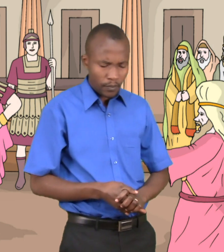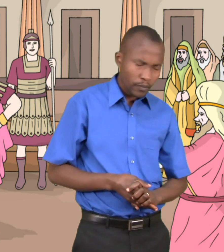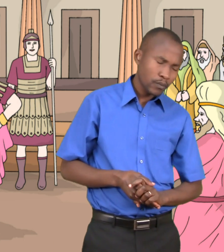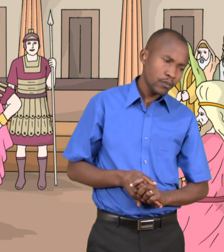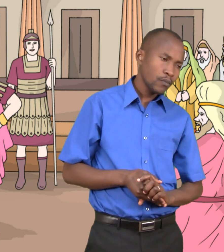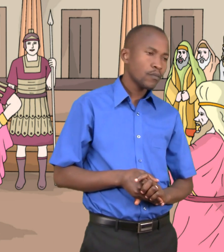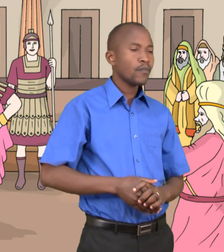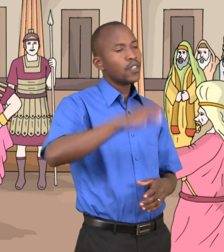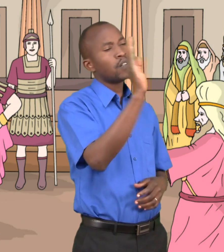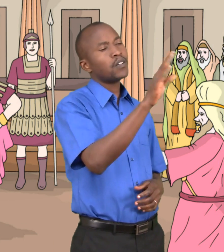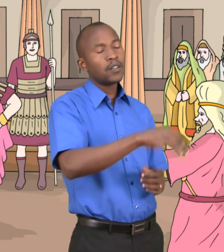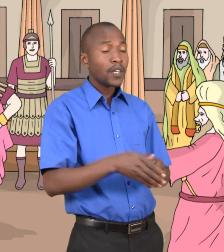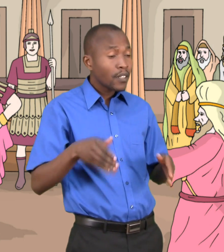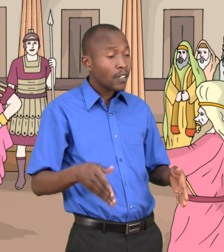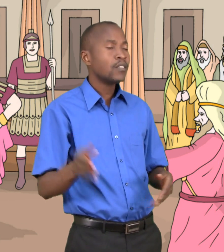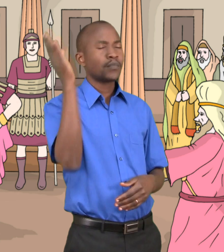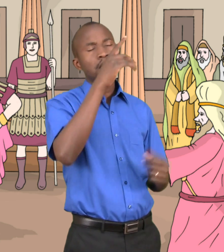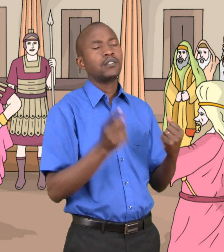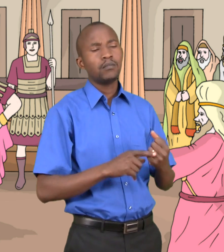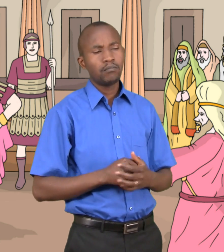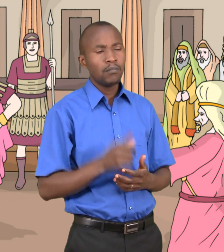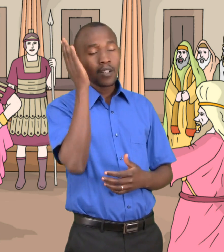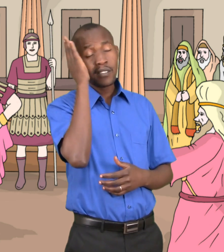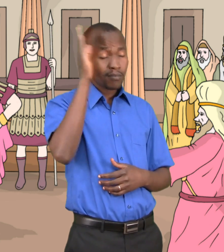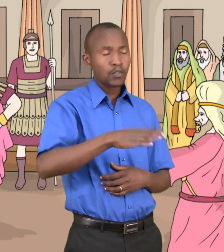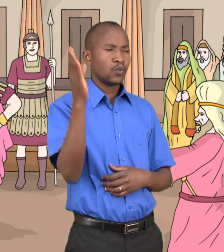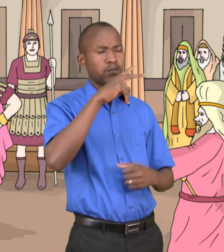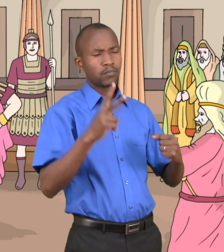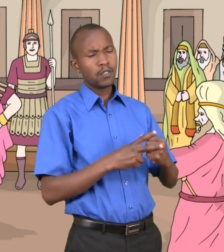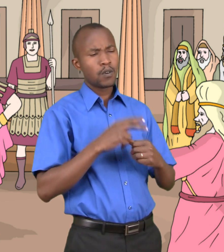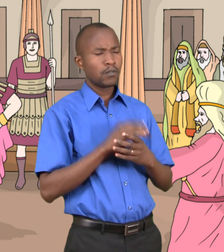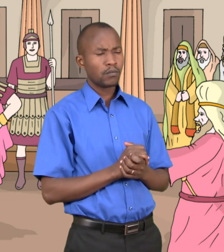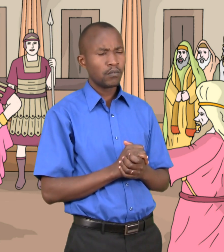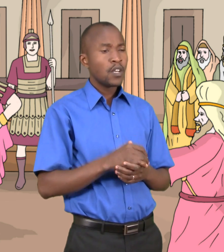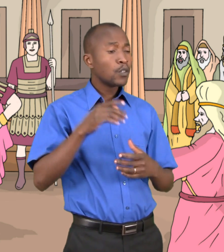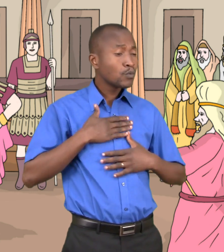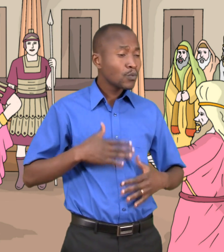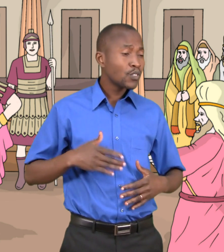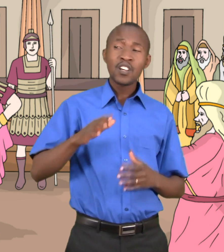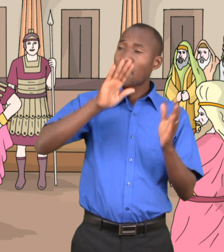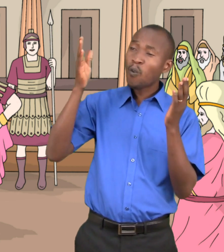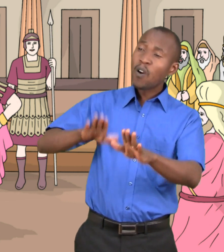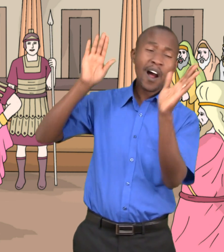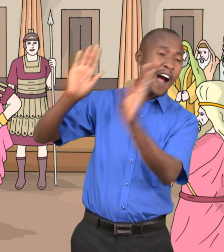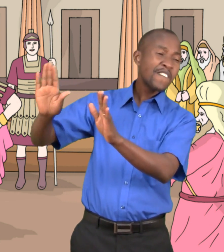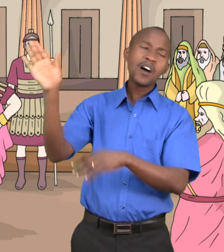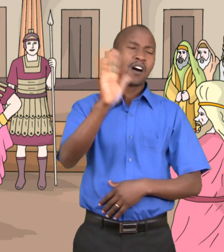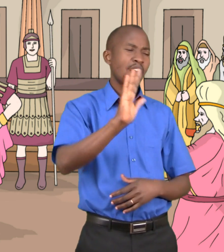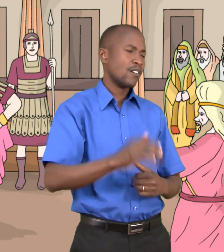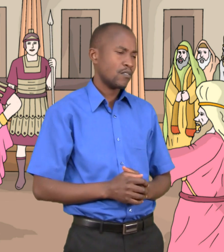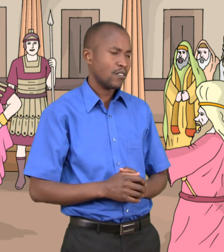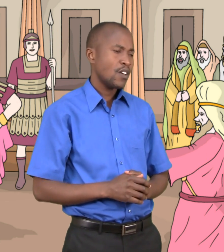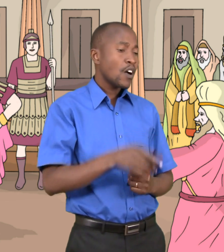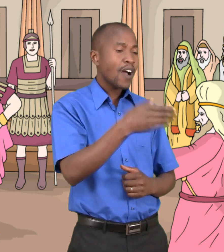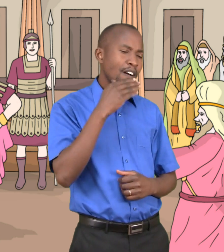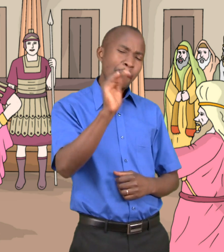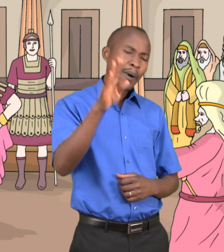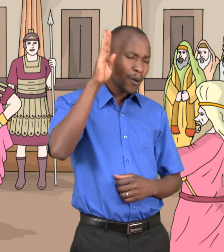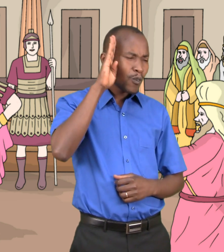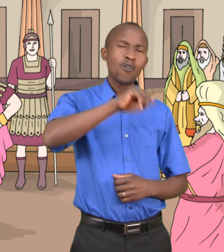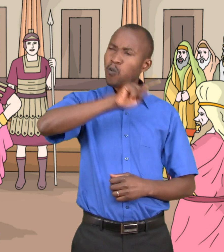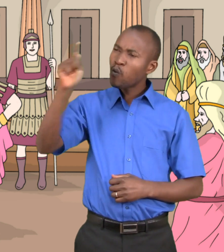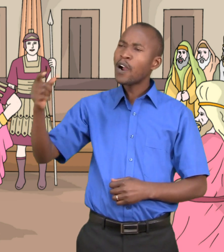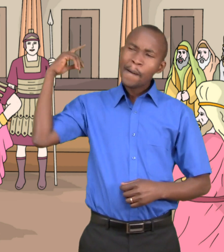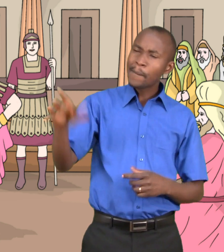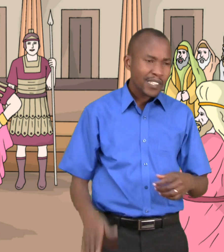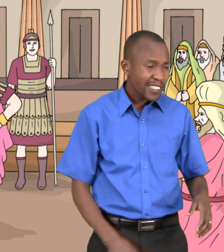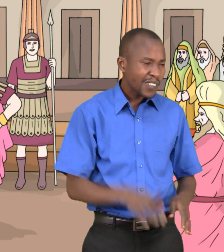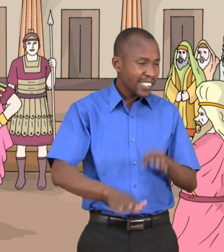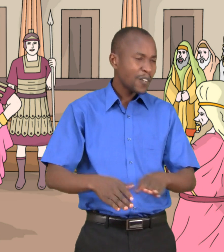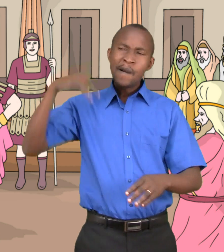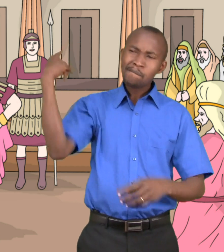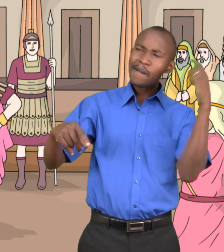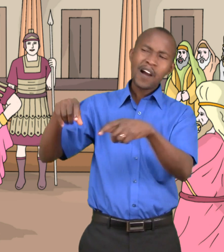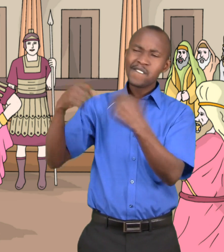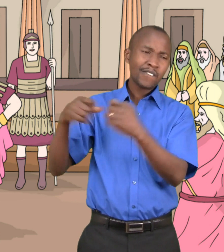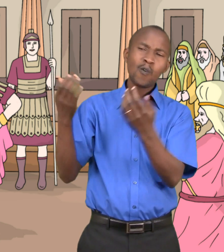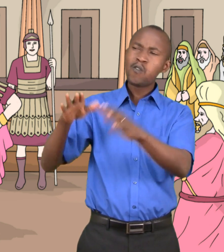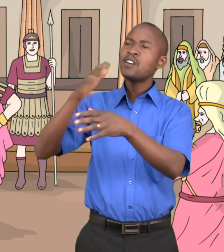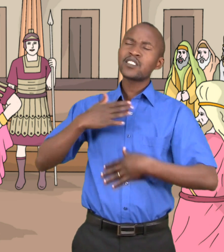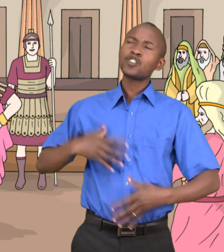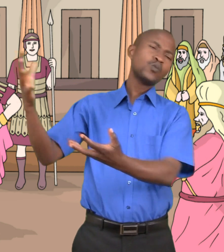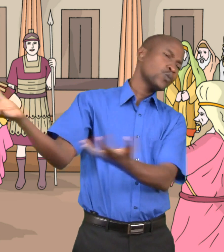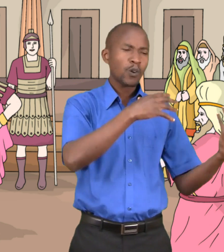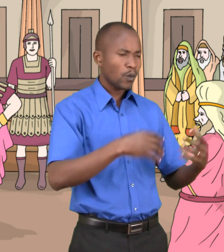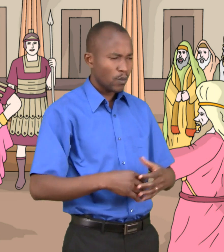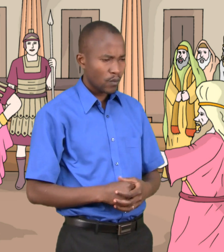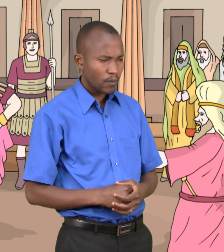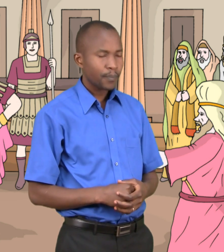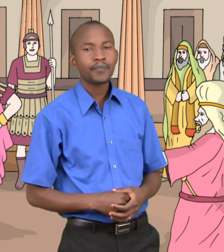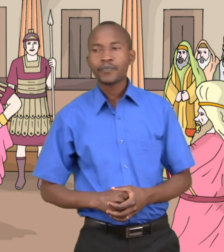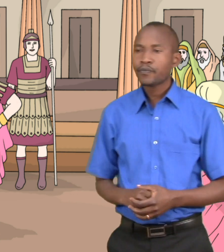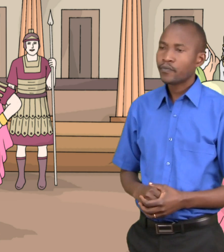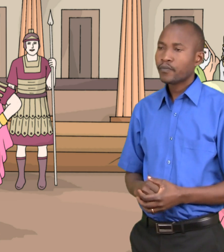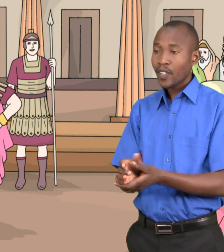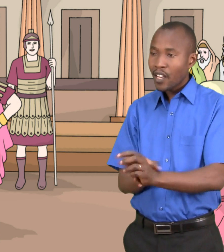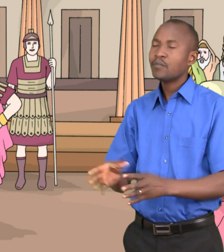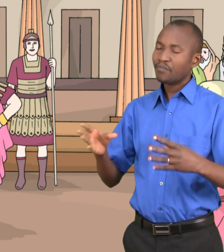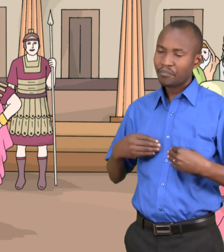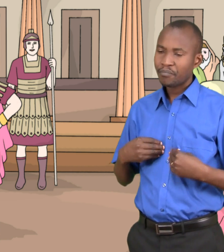Otherwise, His disciples may come and steal Him away and tell the people He has risen from the dead. And this last deception would be worse than the first.” “You have a guard,” Pilate said. “Go, make the tomb as secure as you know how.”